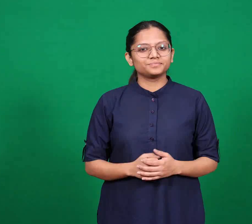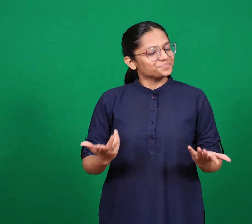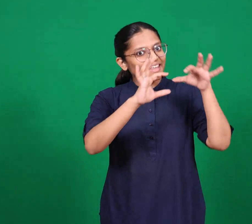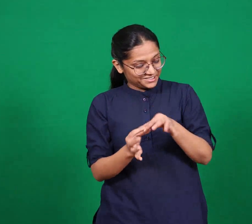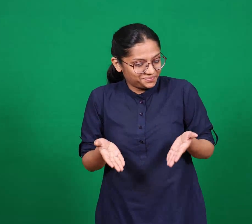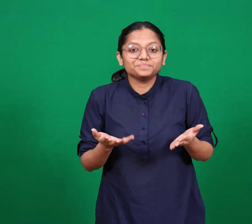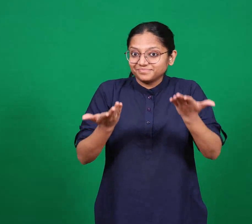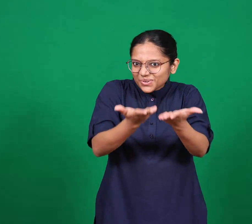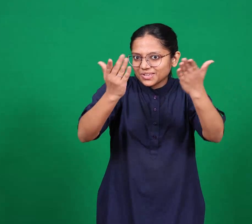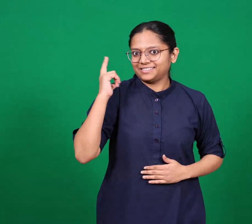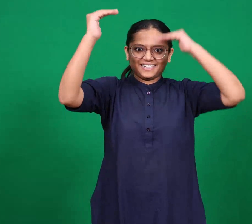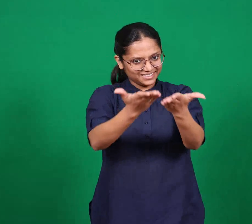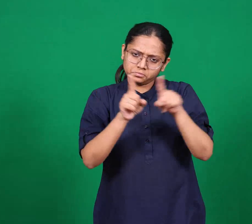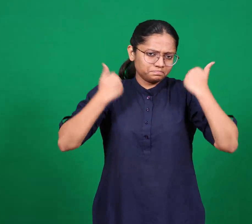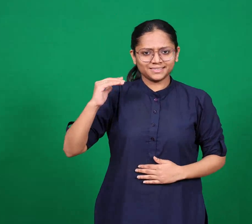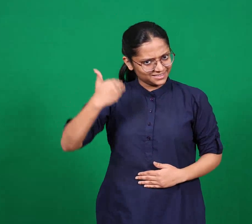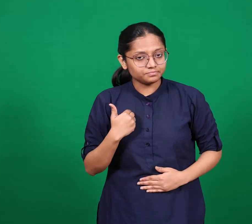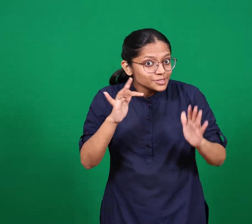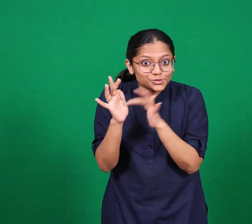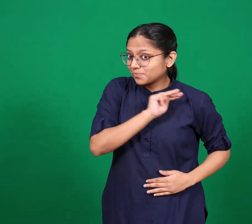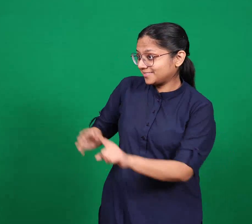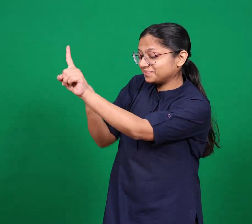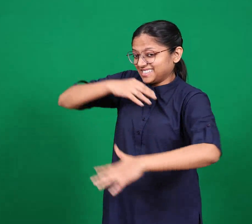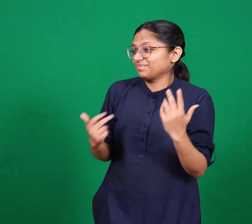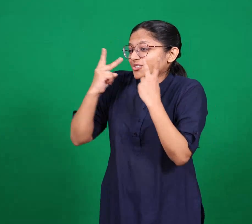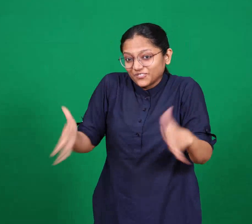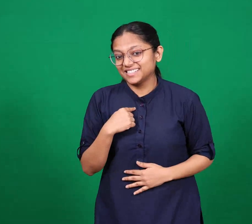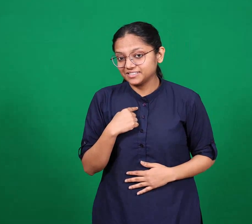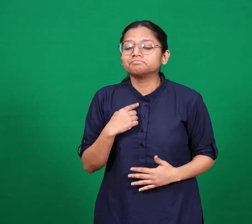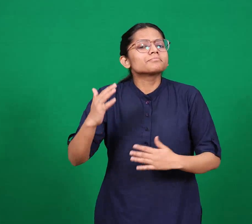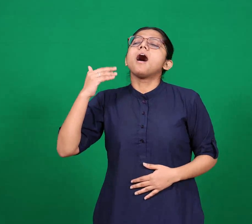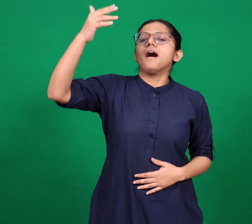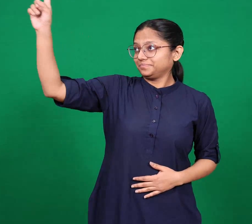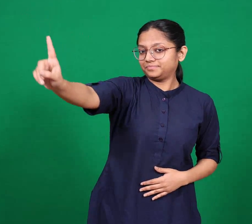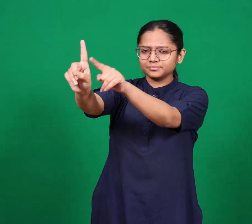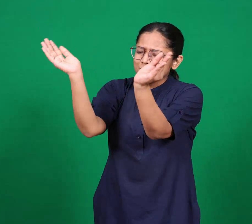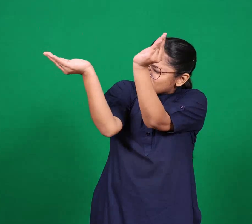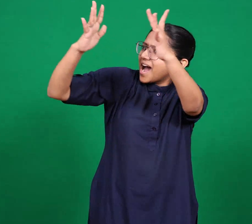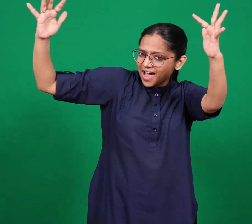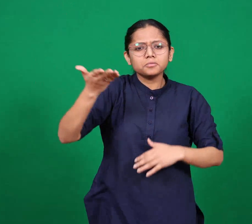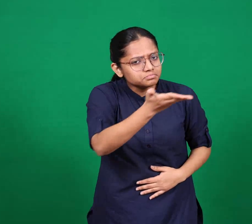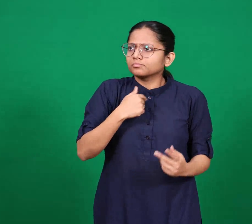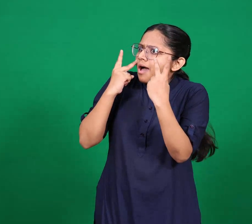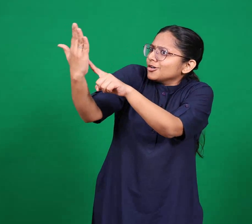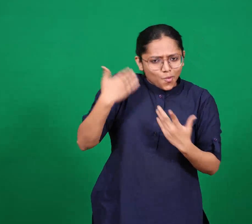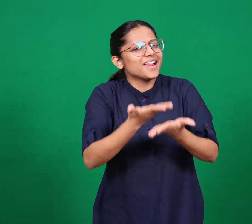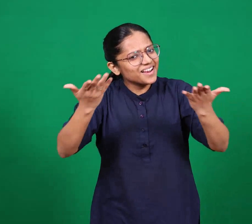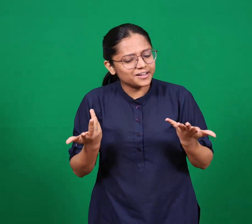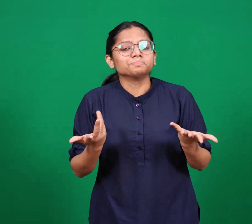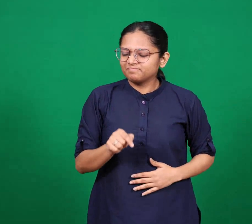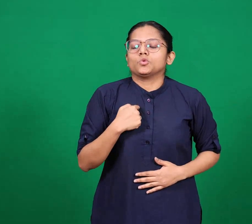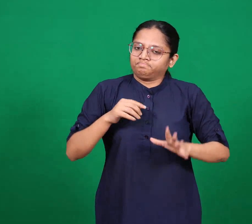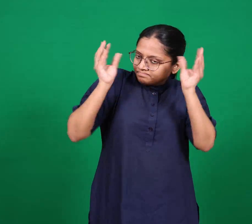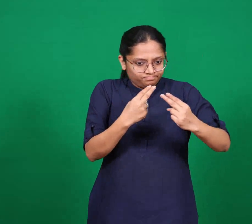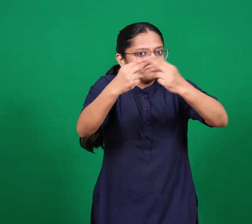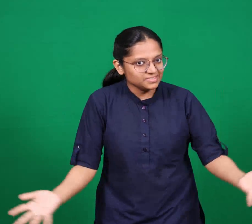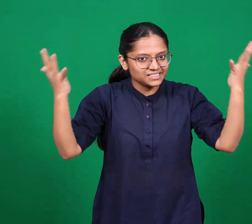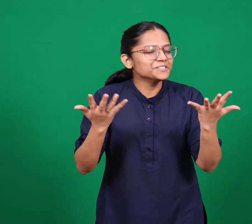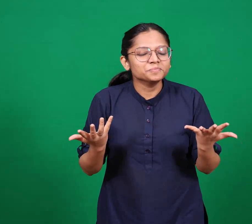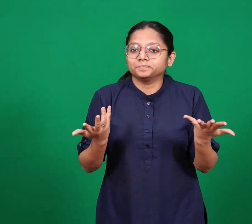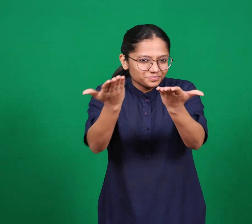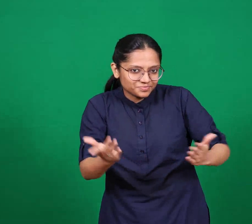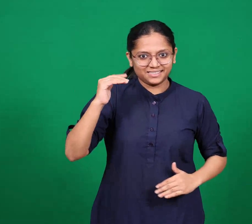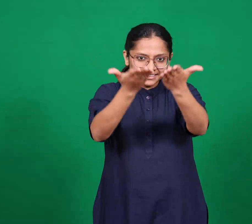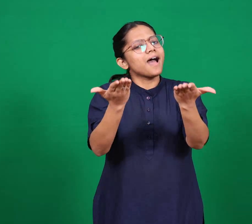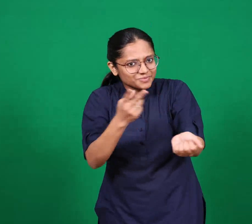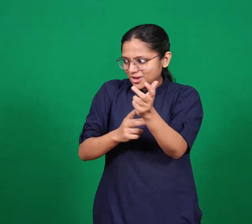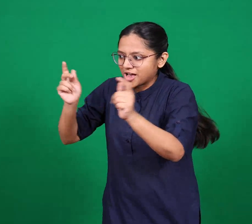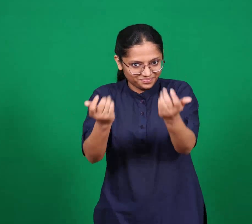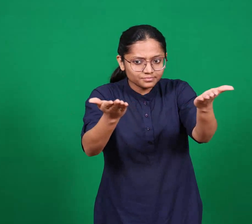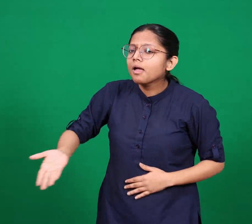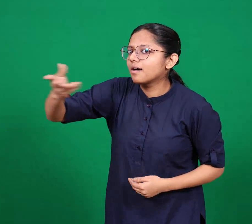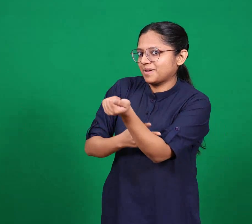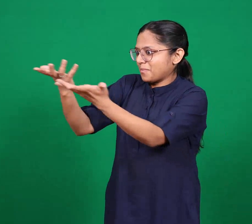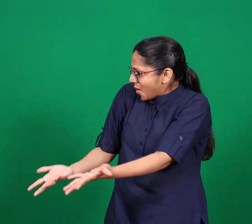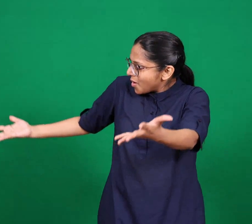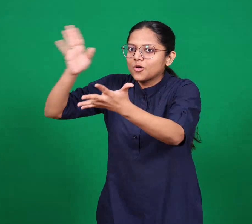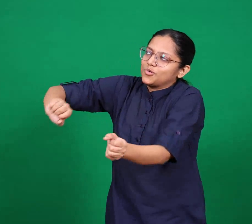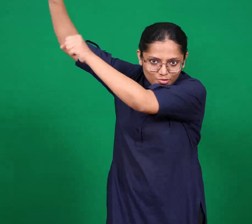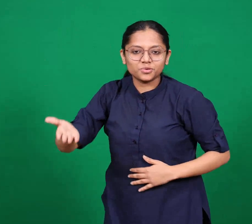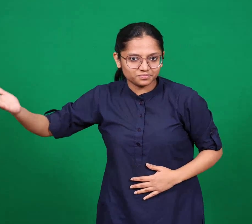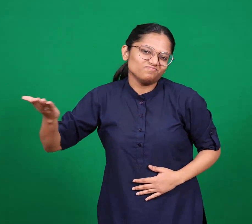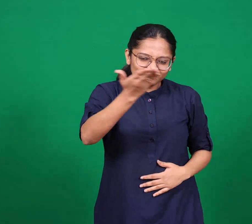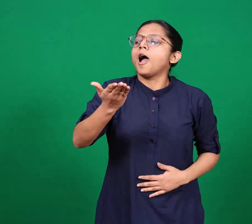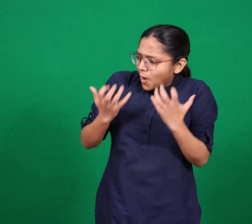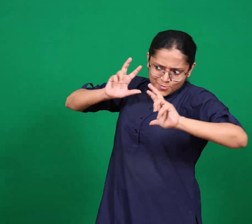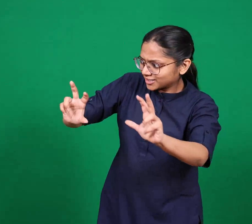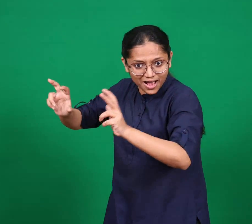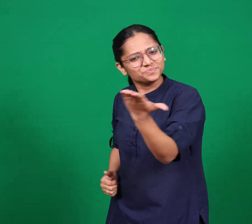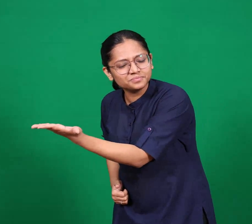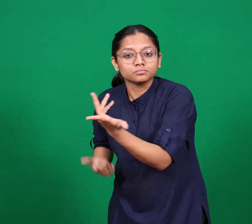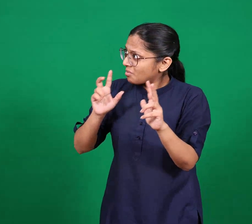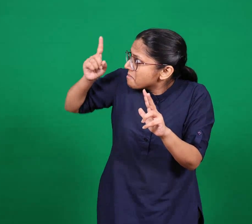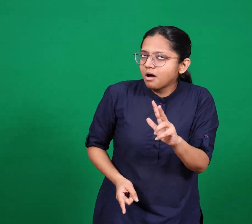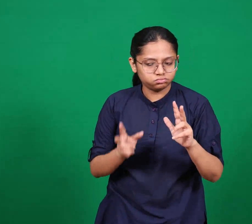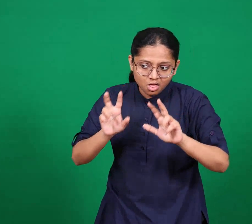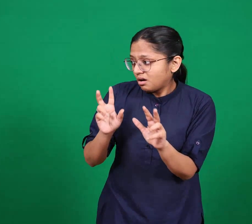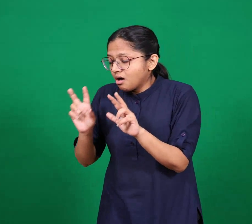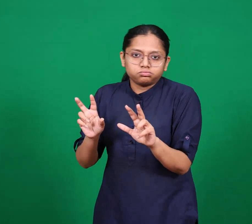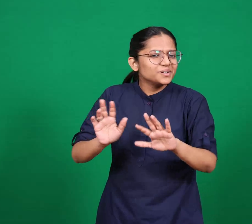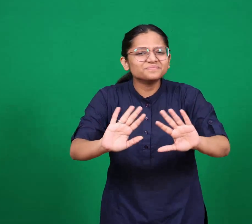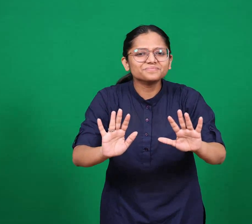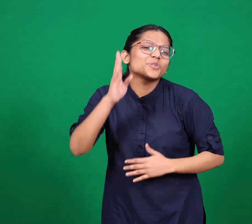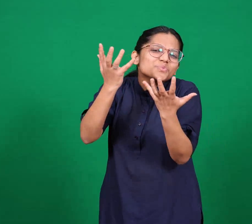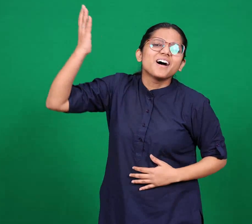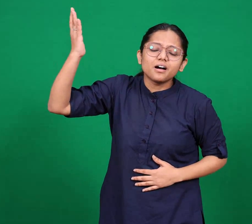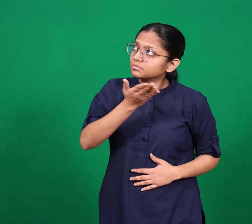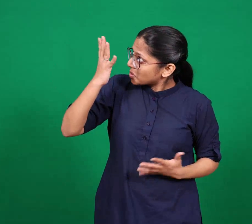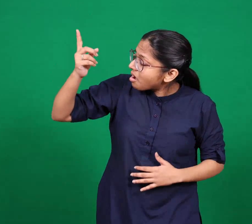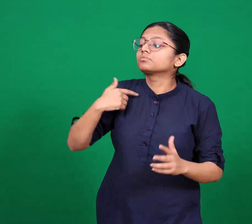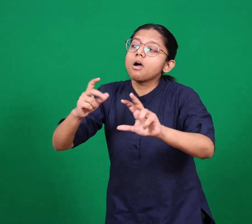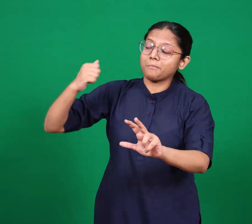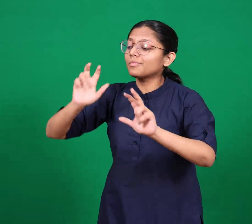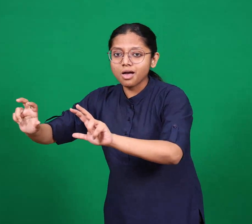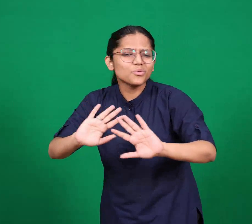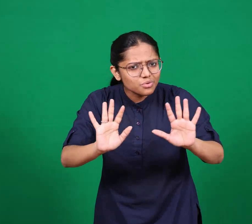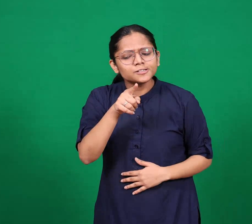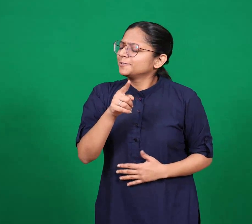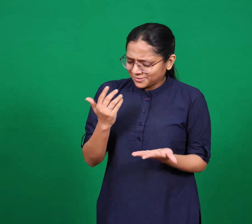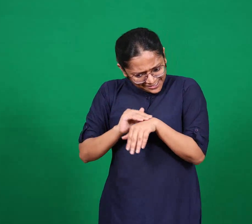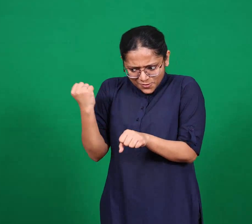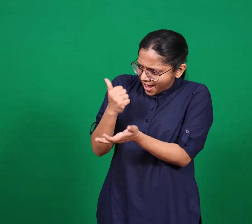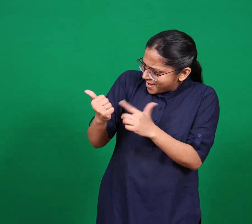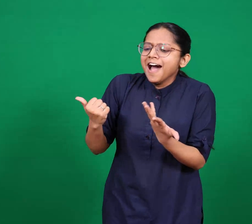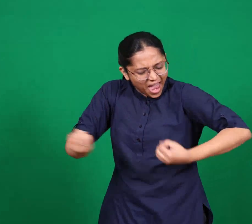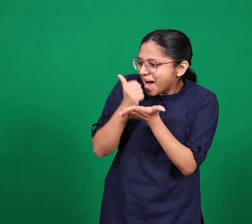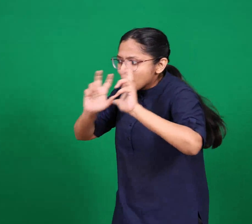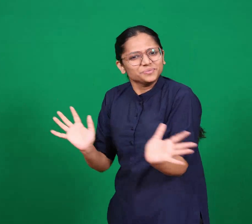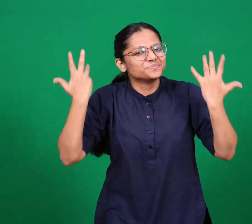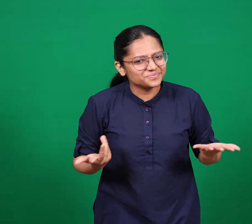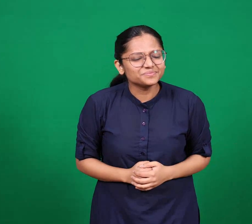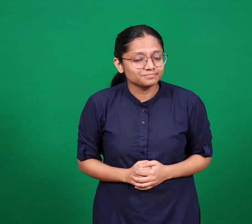As a fellow elder, a witness of Christ's sufferings, and a partaker of the glory to be revealed, I appeal to the elders among you: Be shepherds of God's flock that is among you, watching over them not out of compulsion, but because it is God's will;